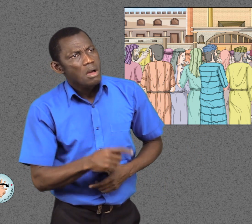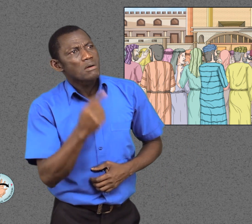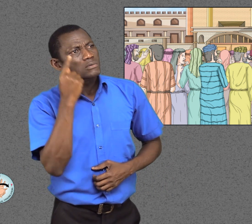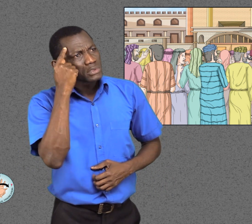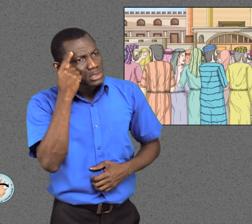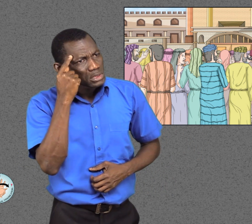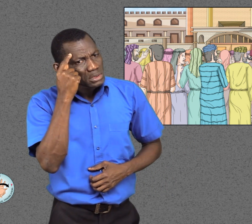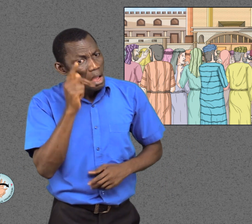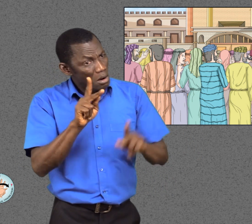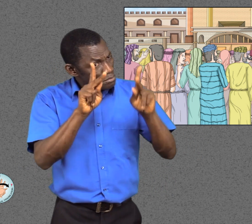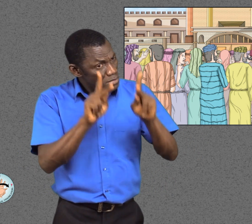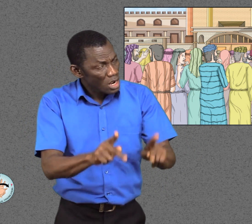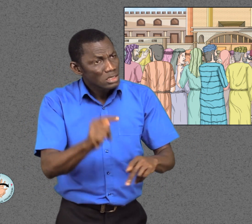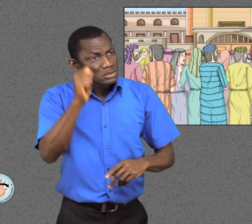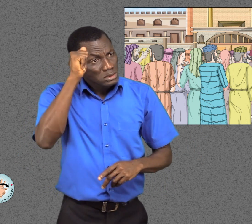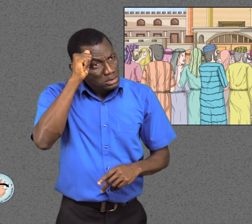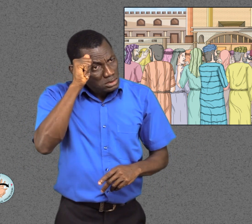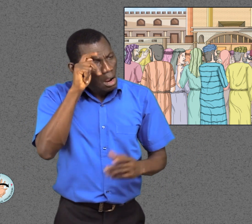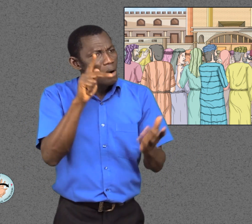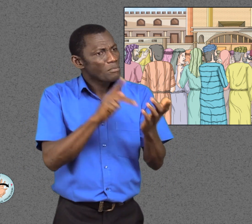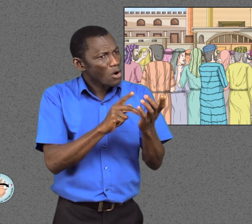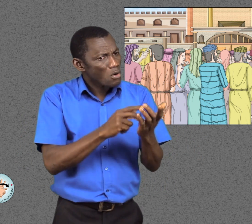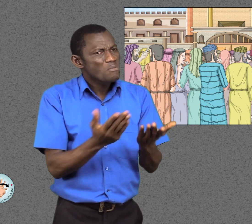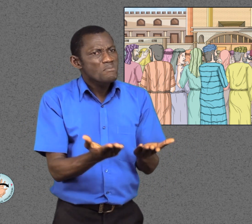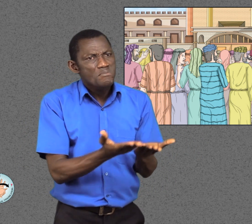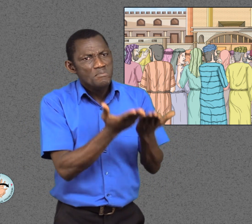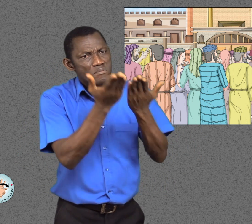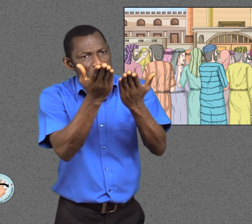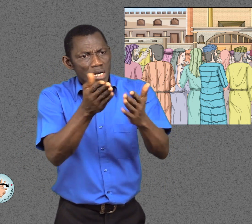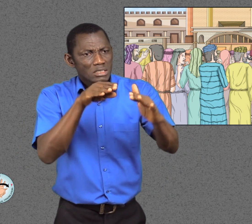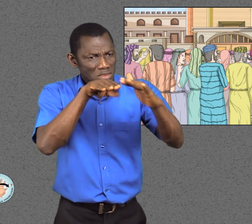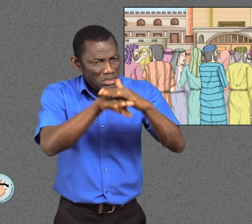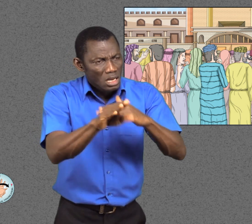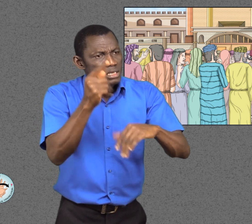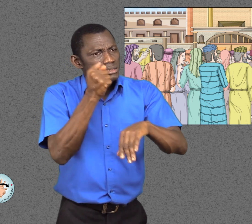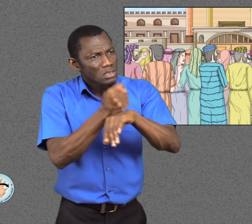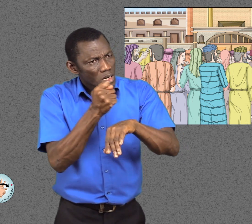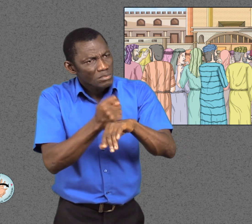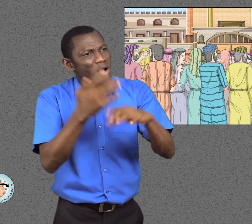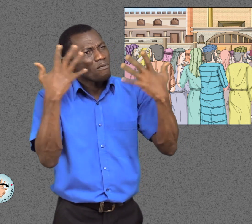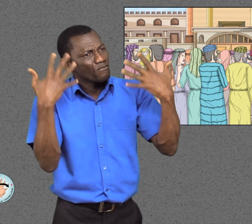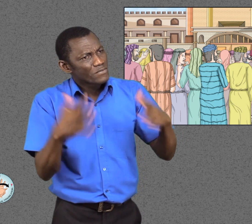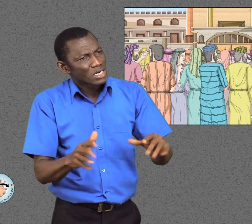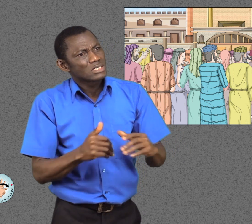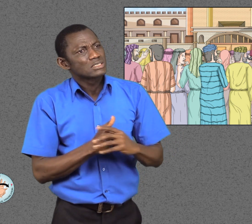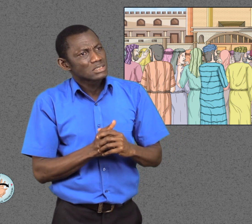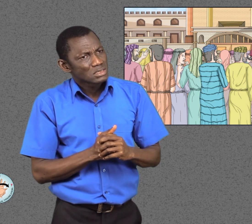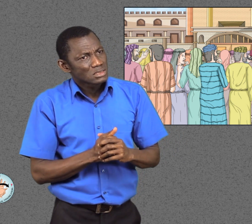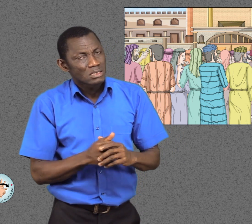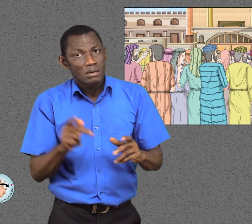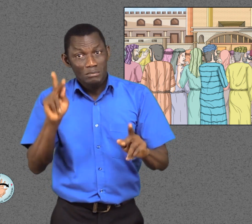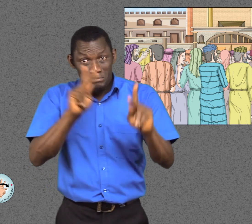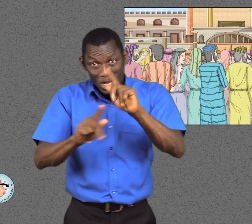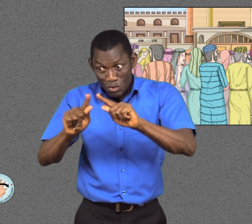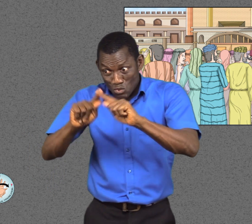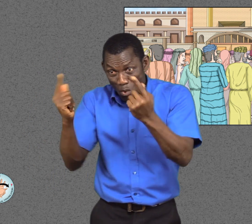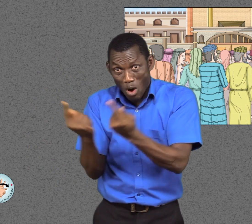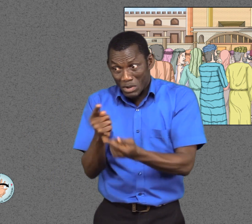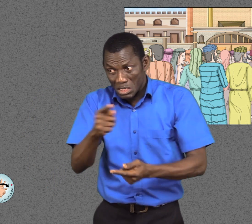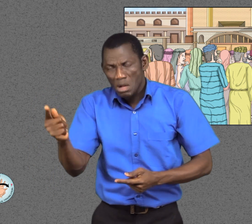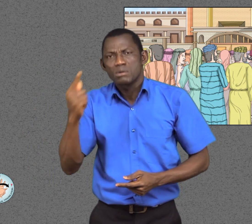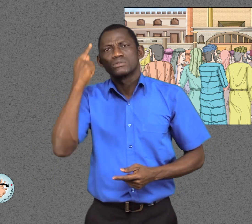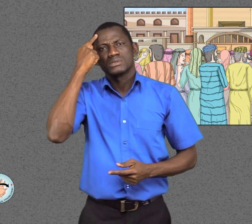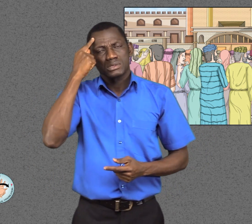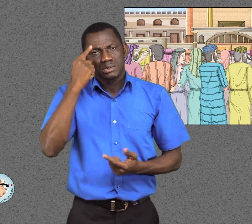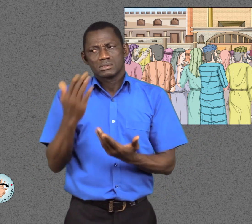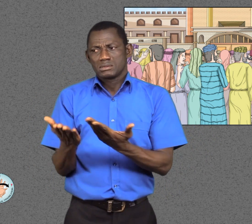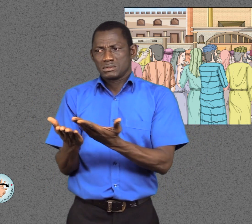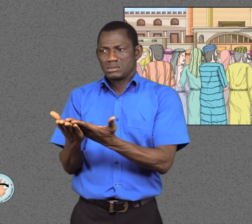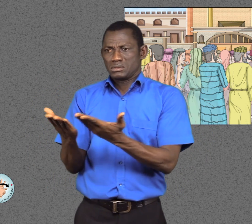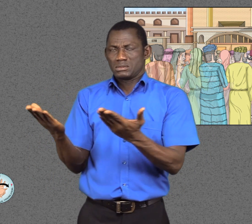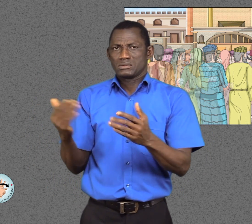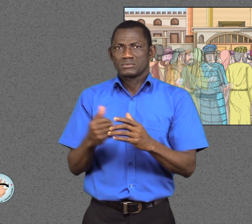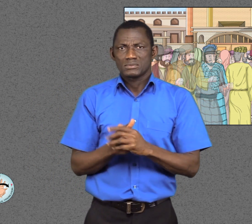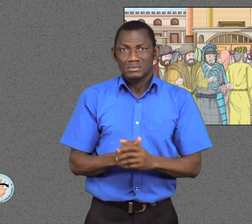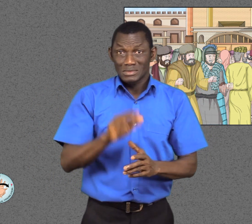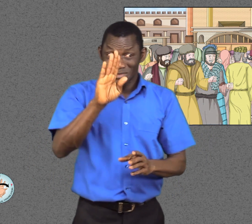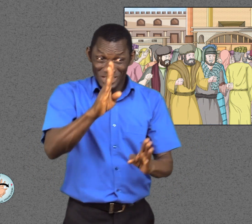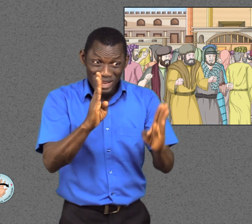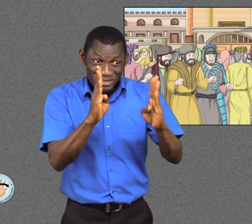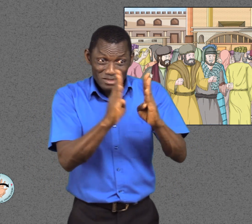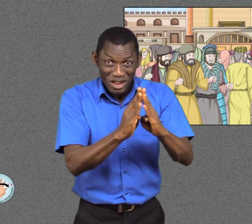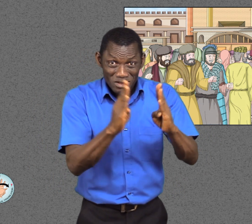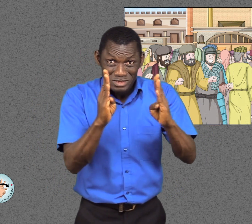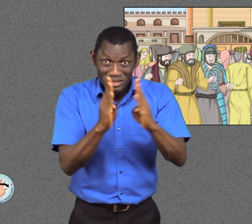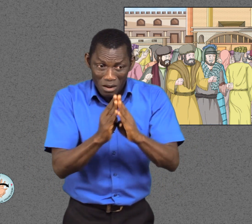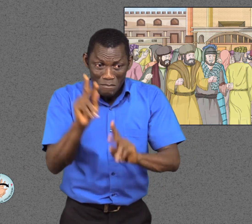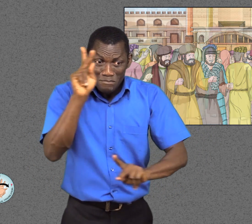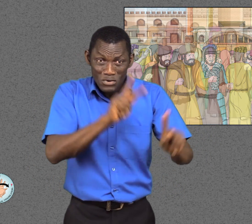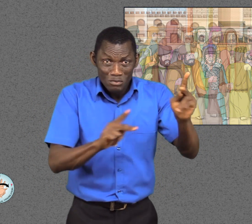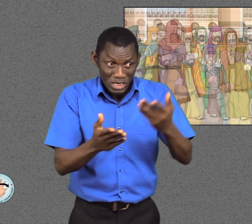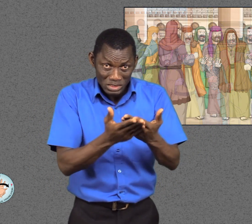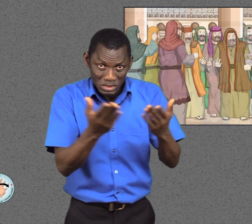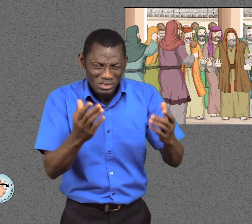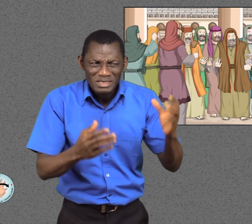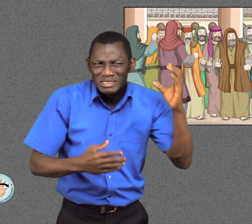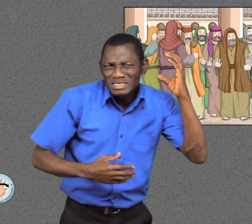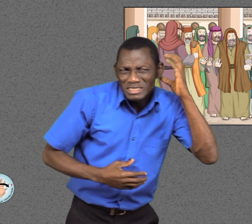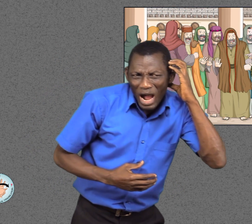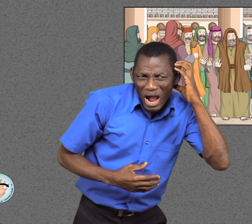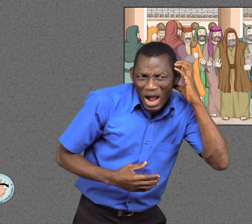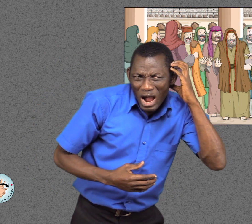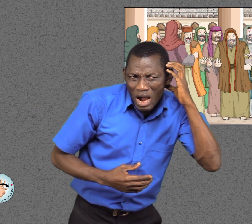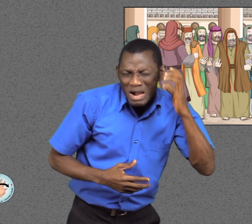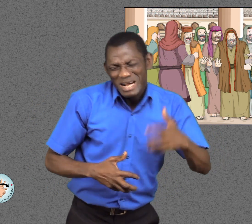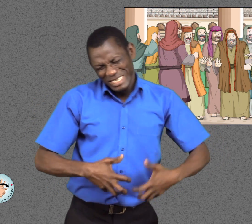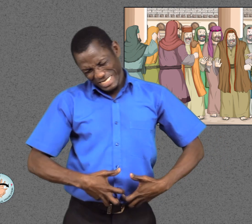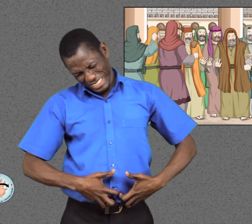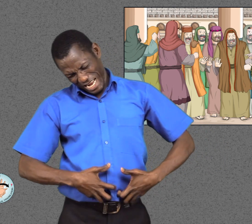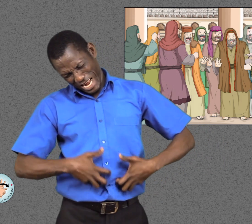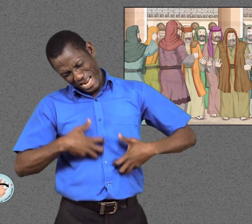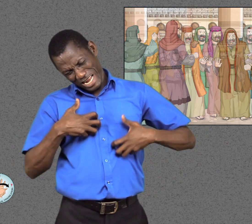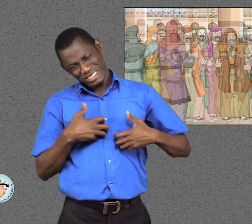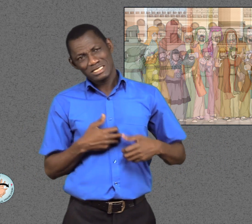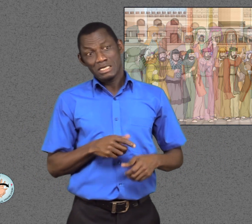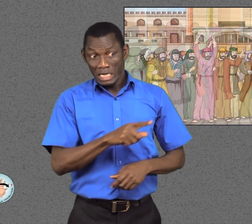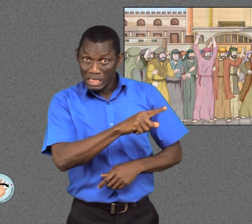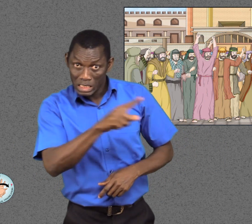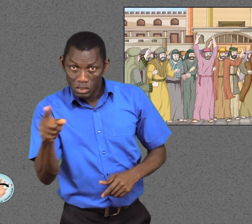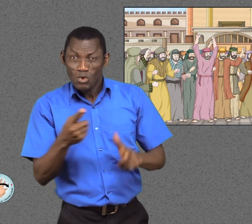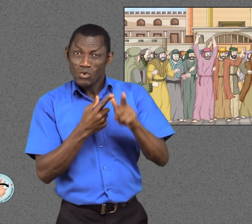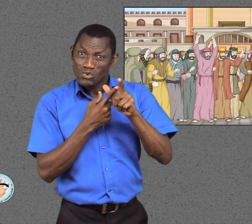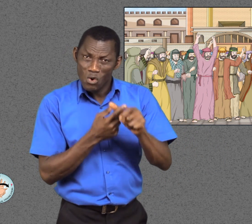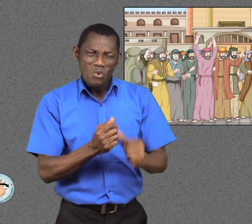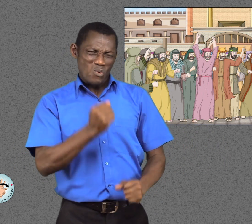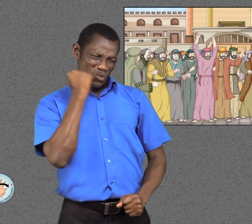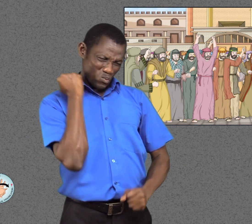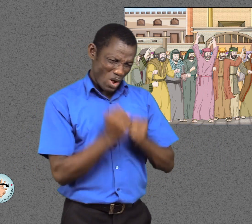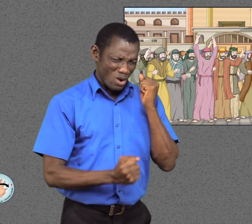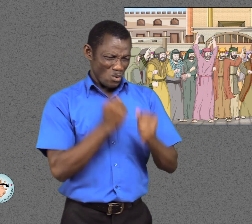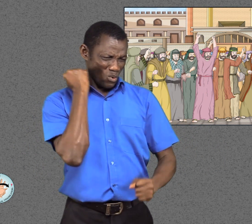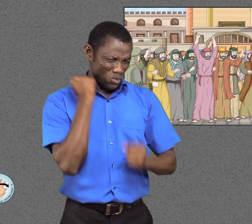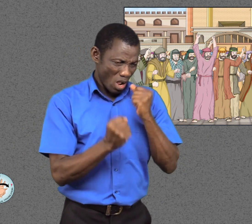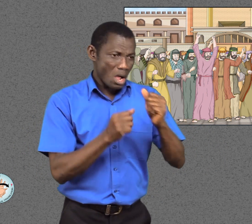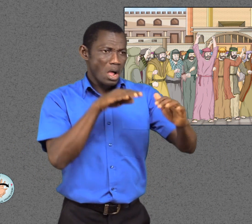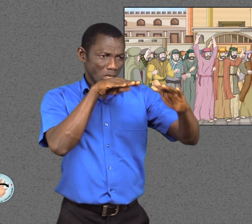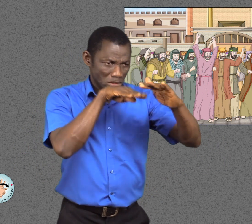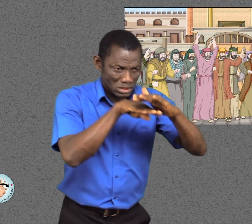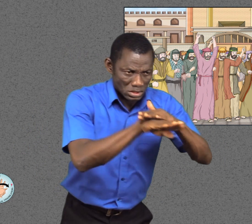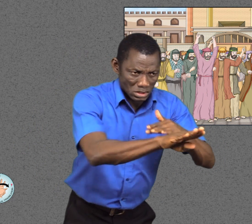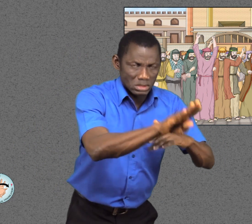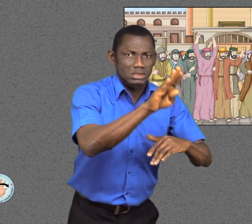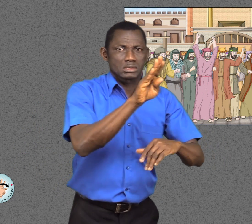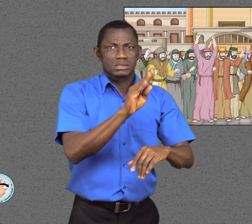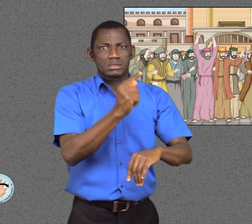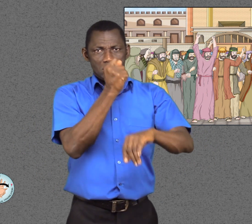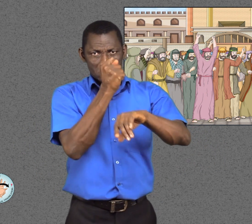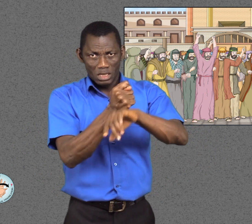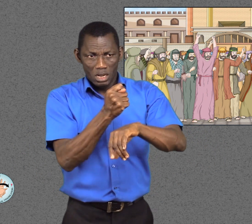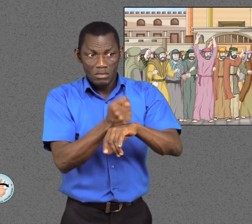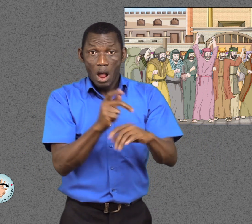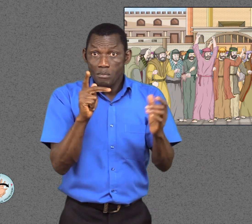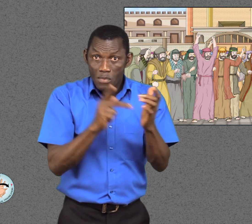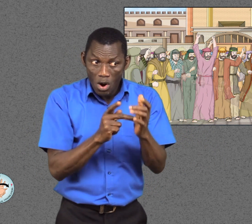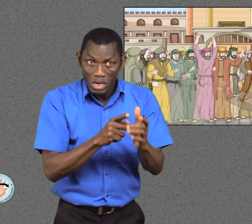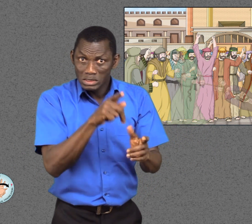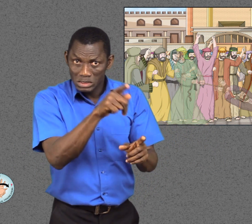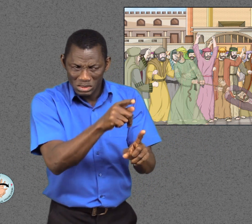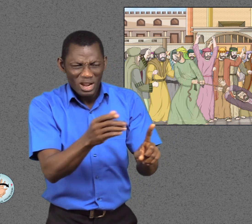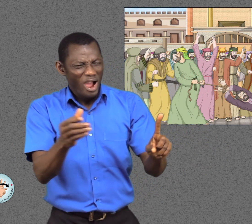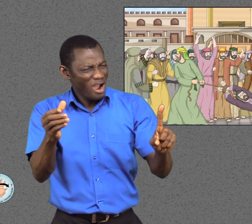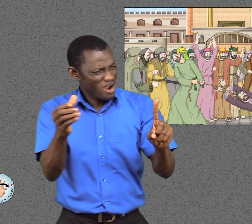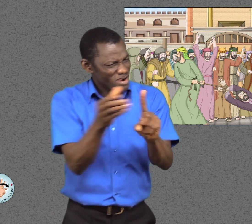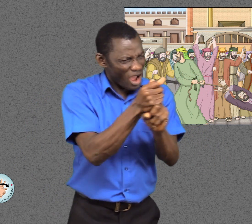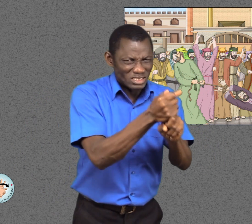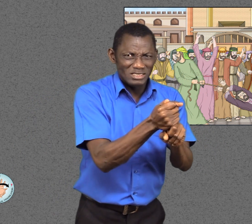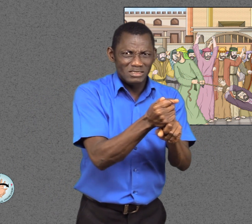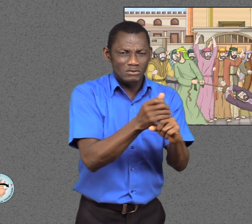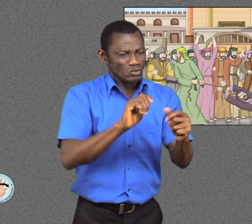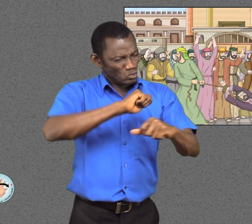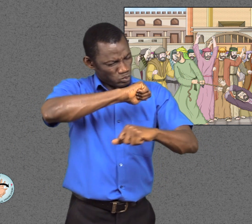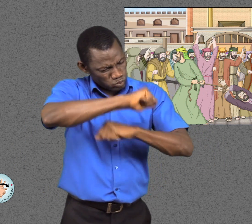The whole city was stirred up, and the people rushed together.